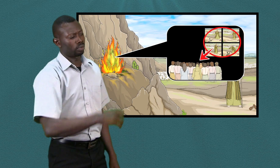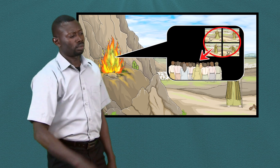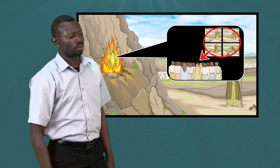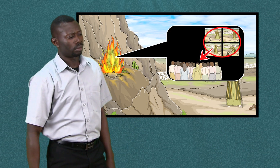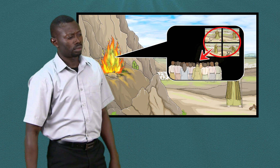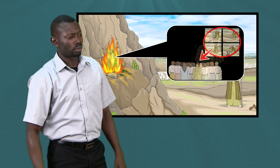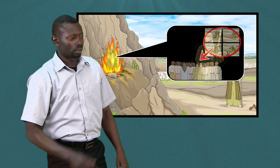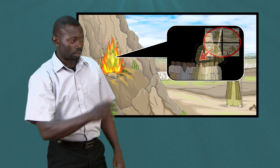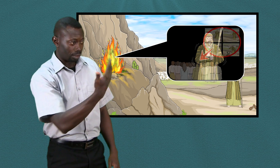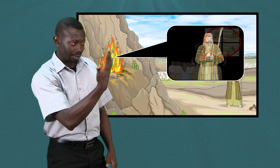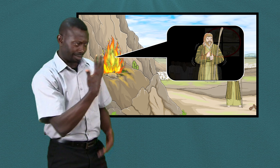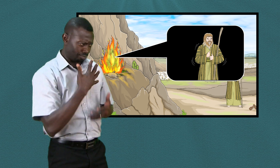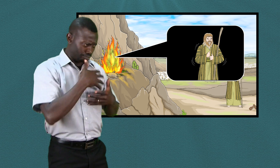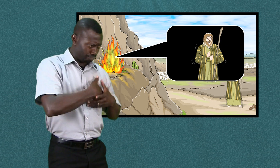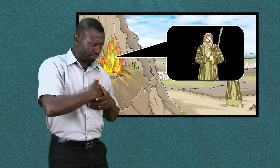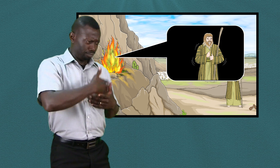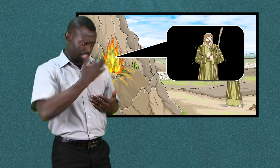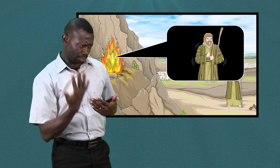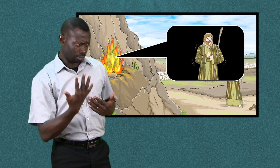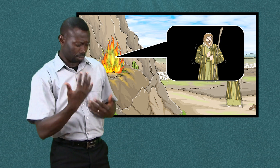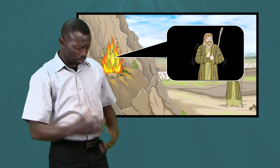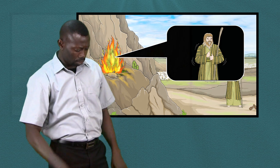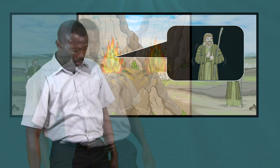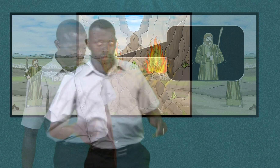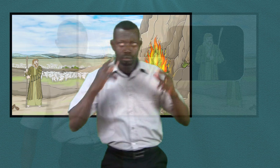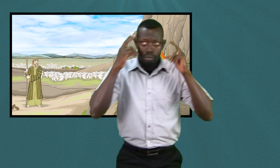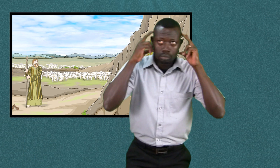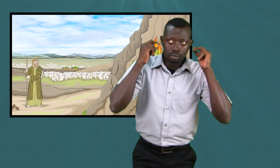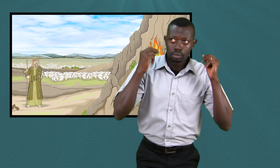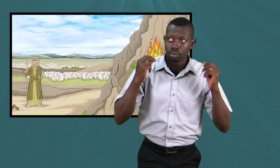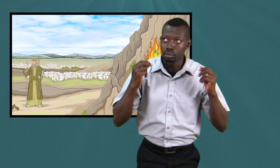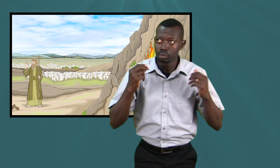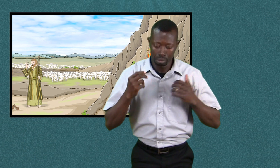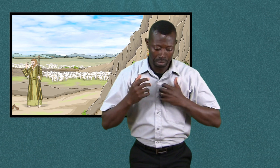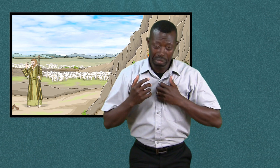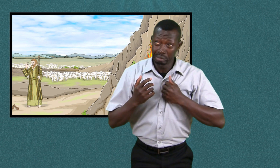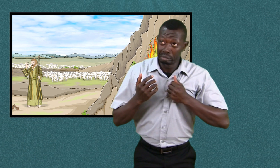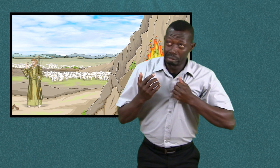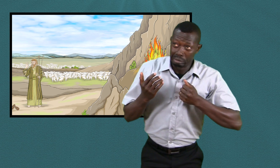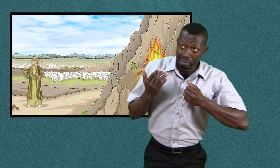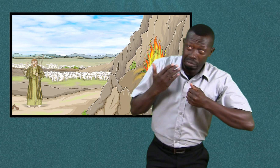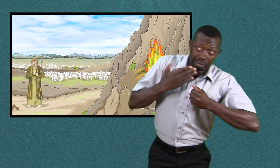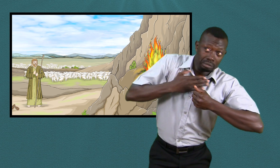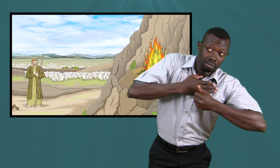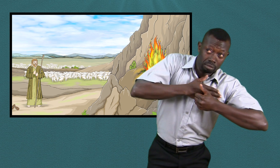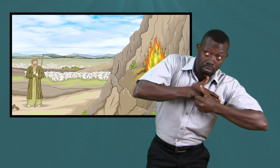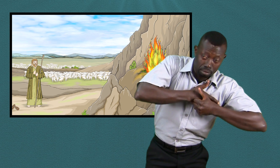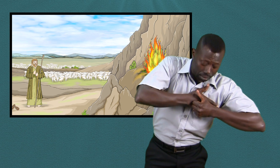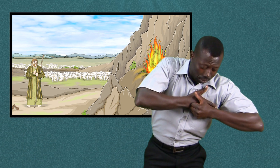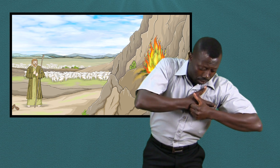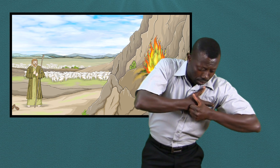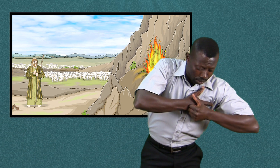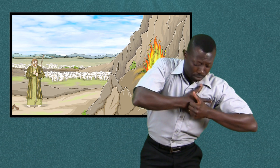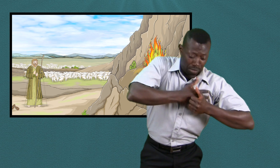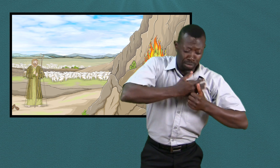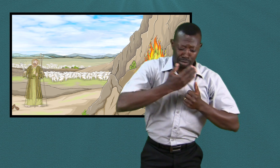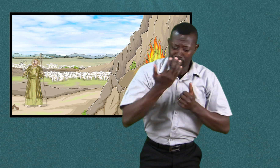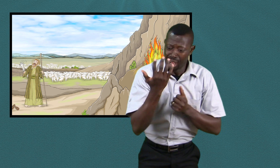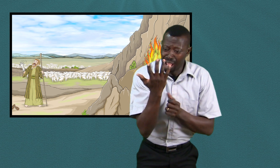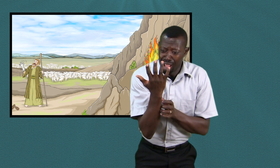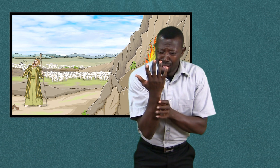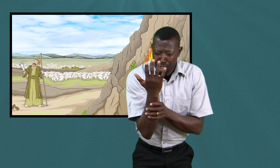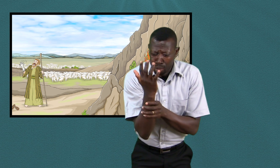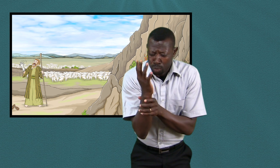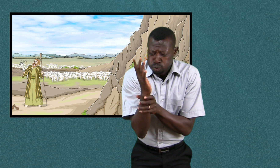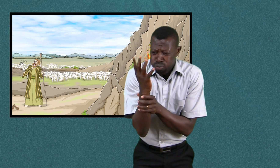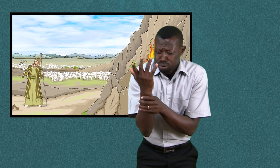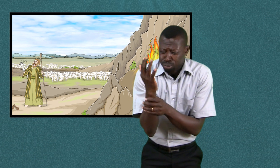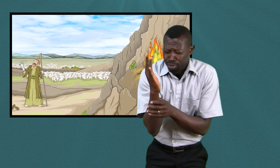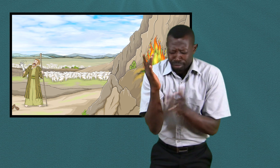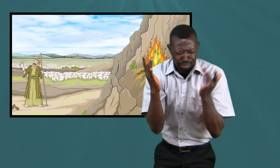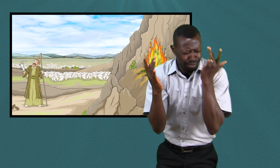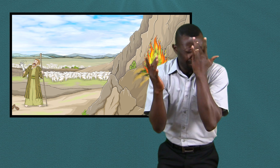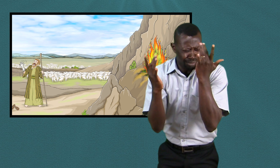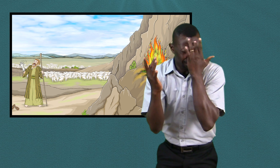Furthermore, the LORD said to Moses, “Put your hand inside your cloak.”